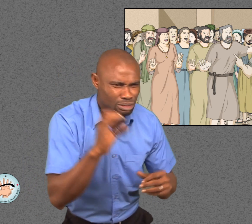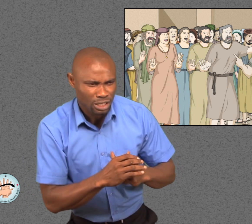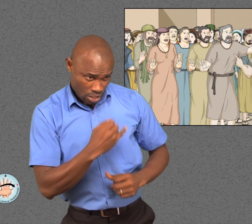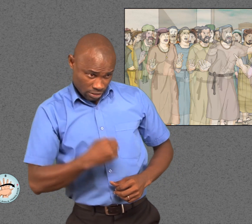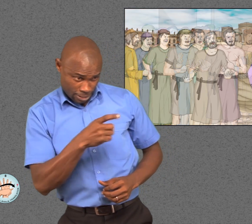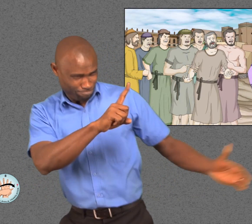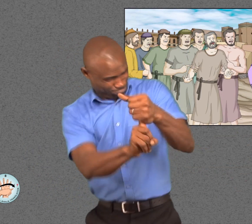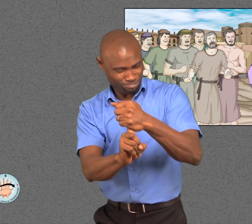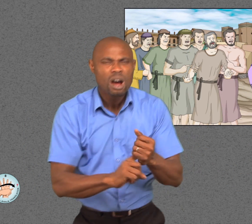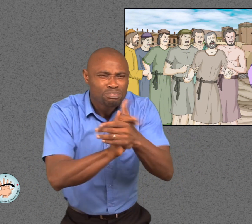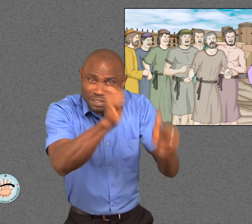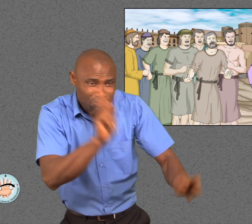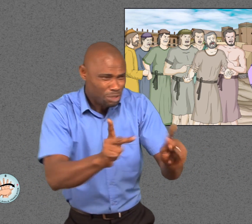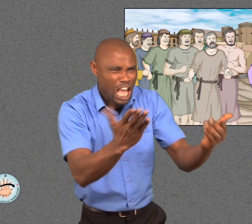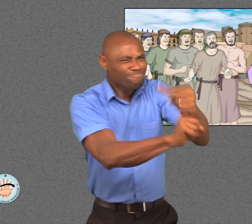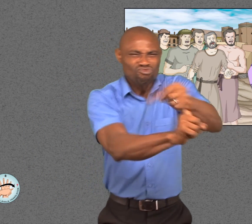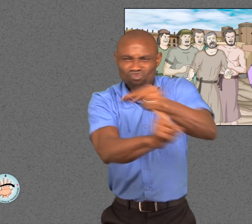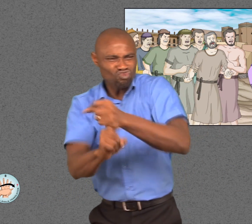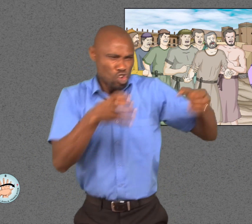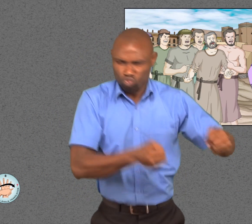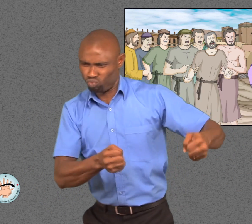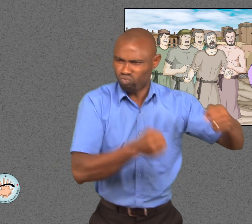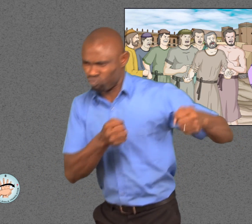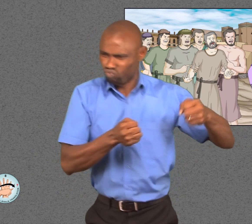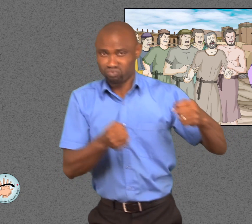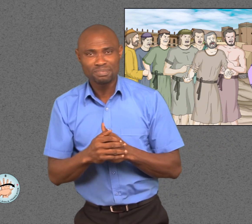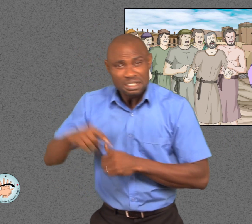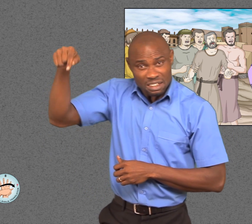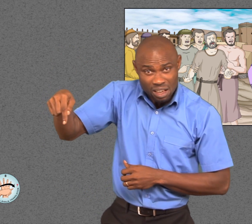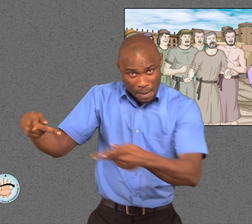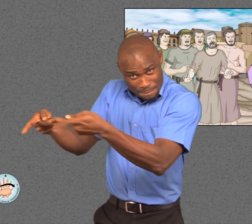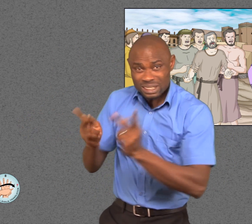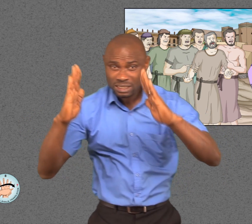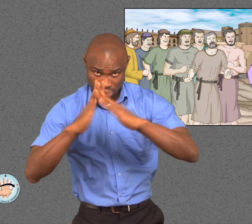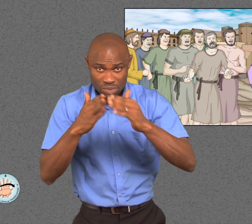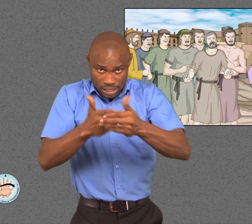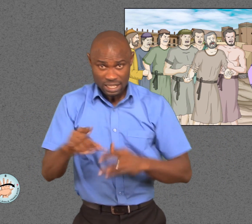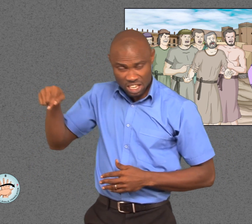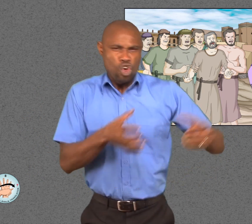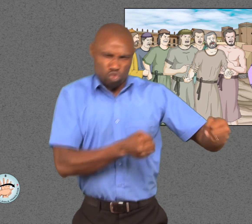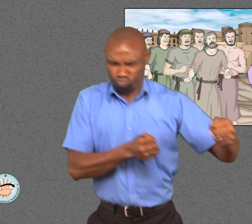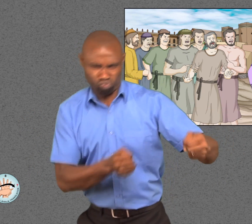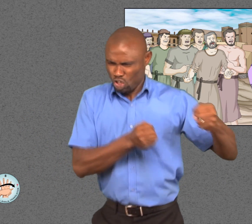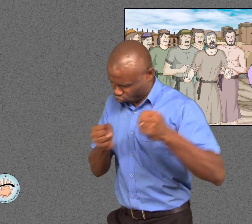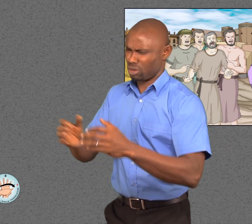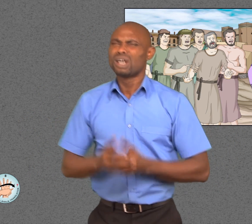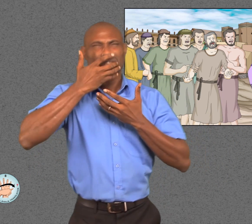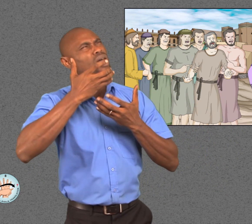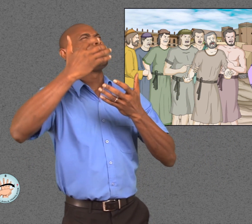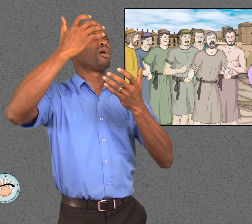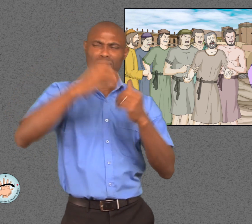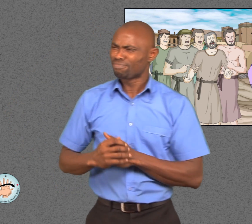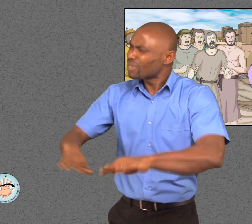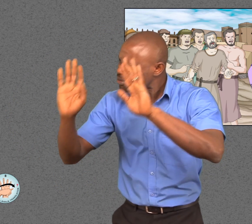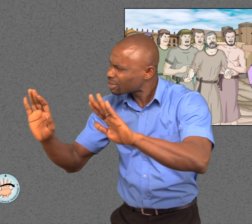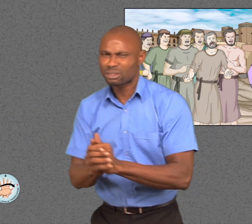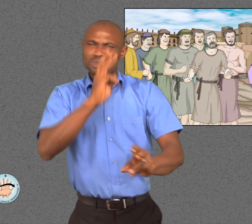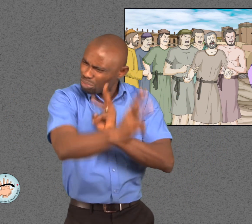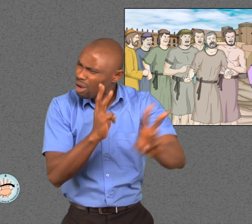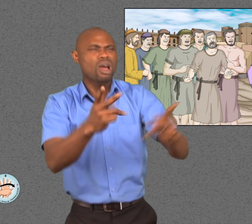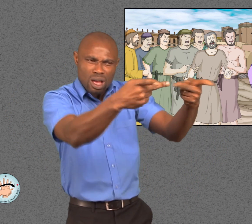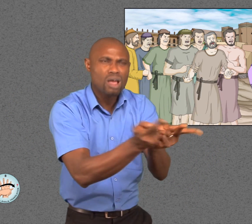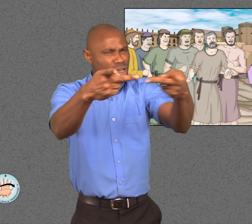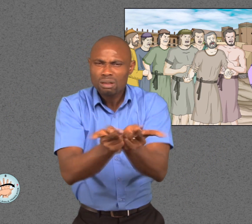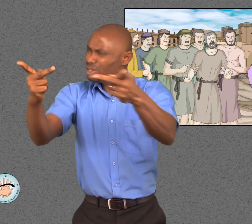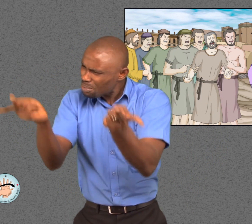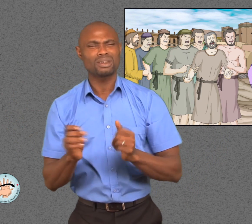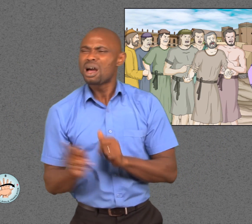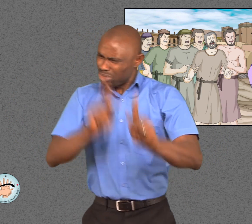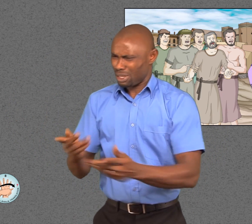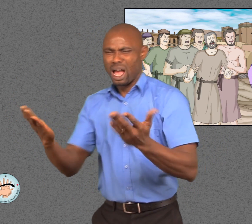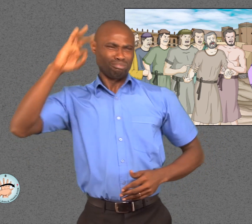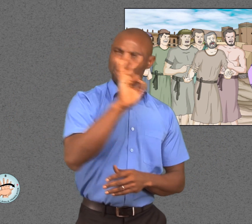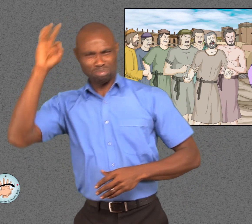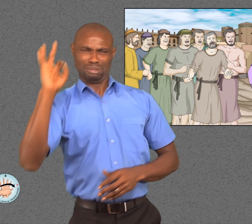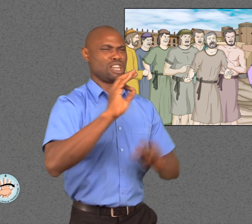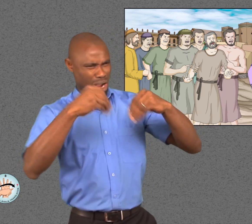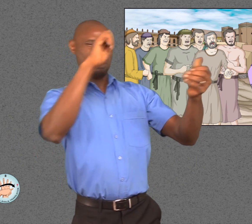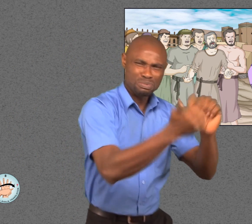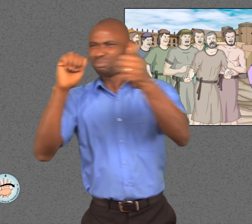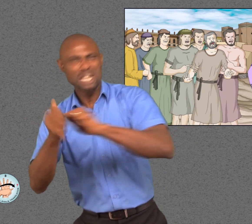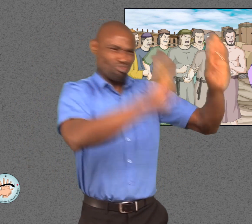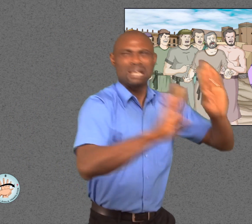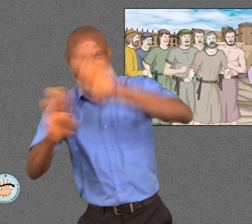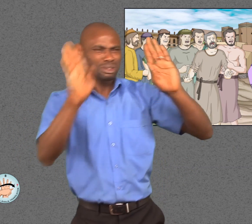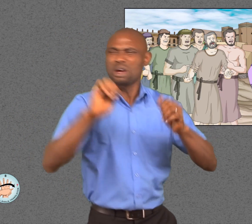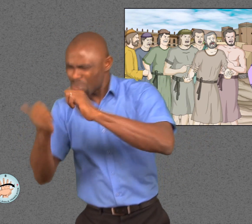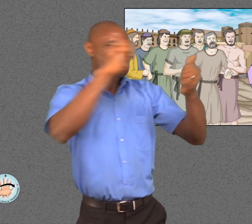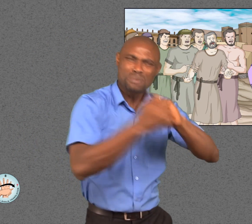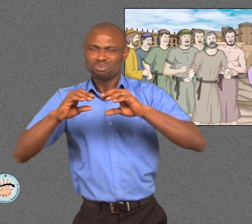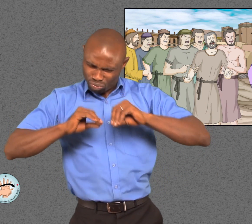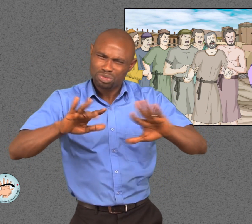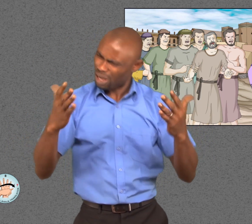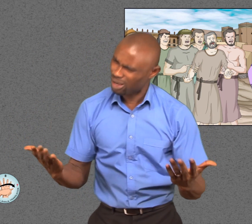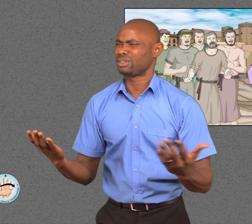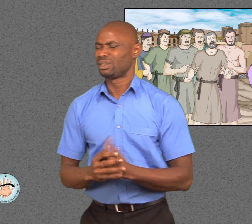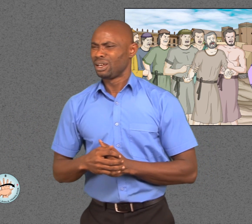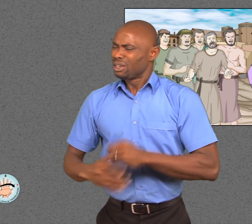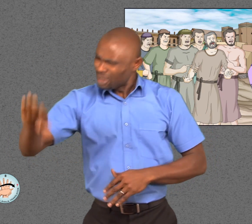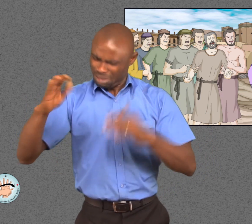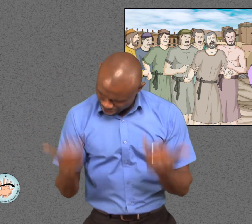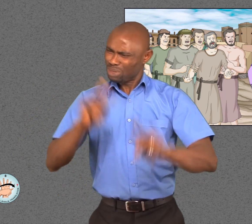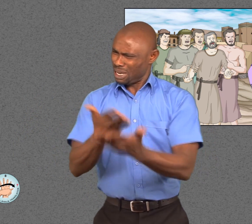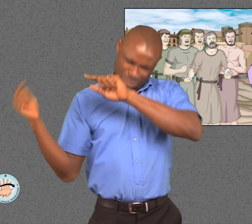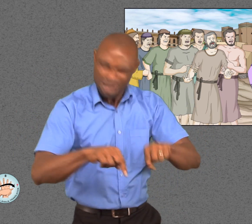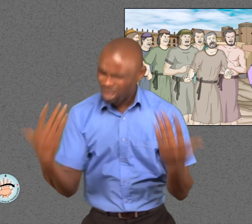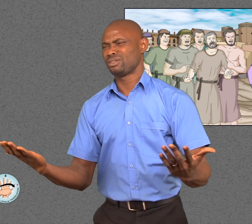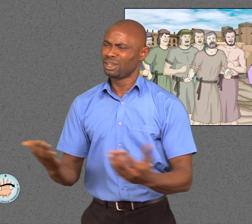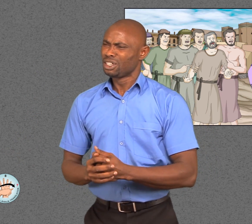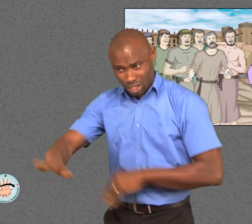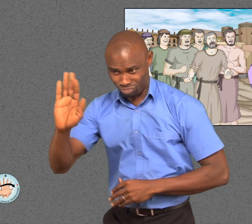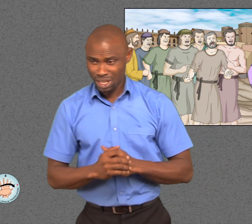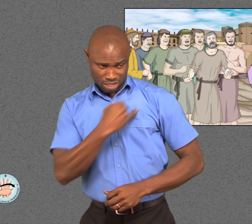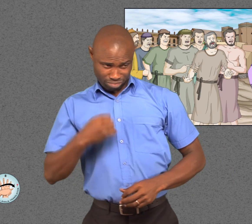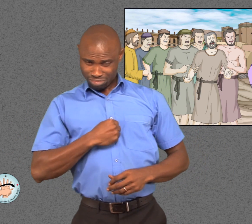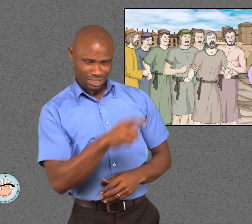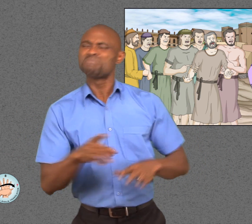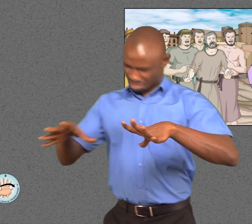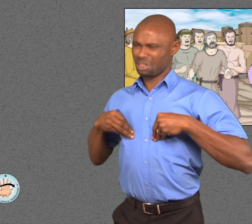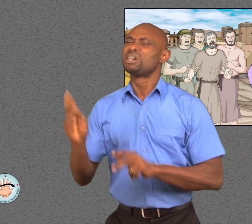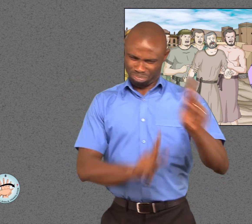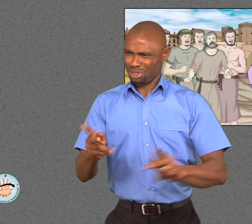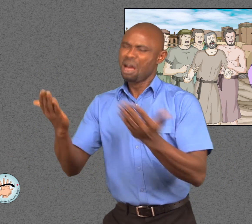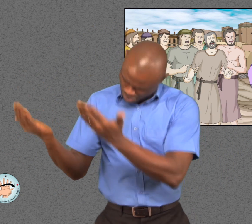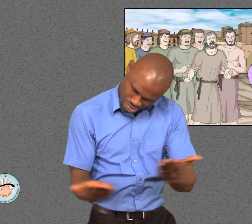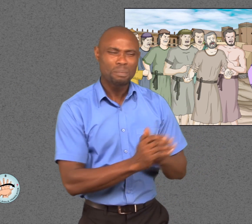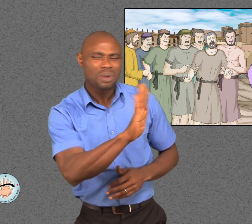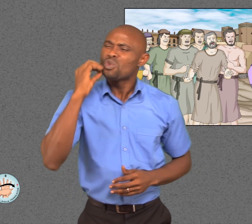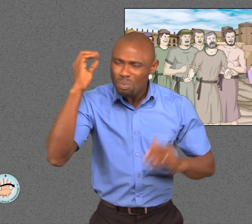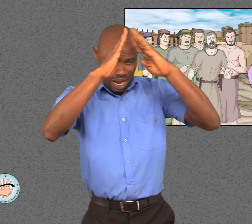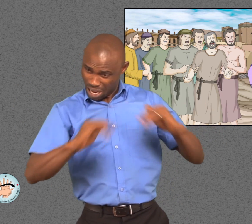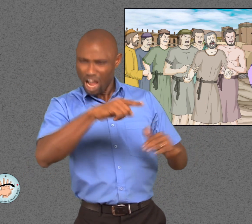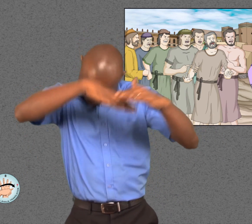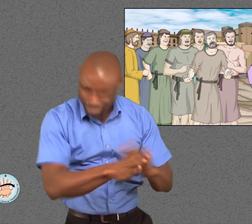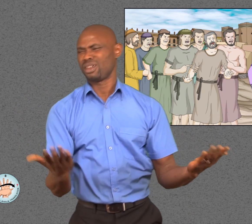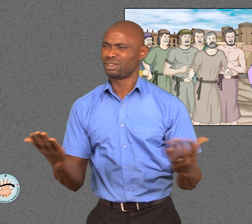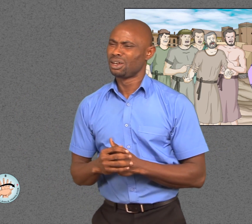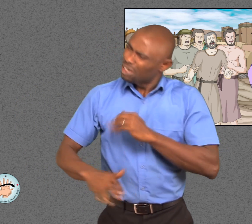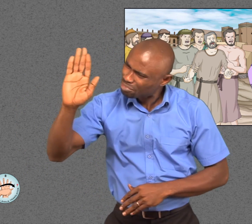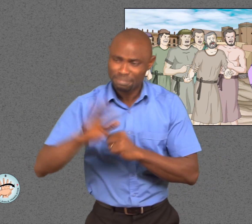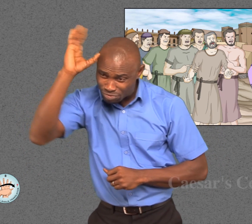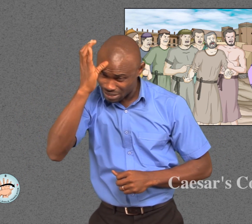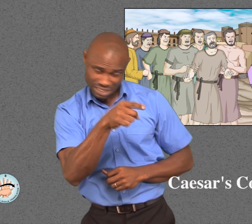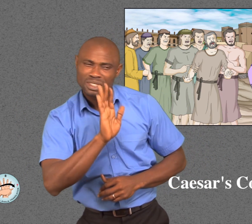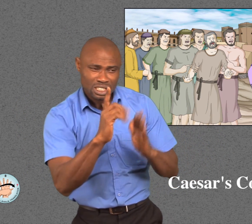But when they could not find them, they dragged Jason and some other brothers before the city officials, shouting, “These men who have turned the world upside down have now come here, and Jason has welcomed them into his home.